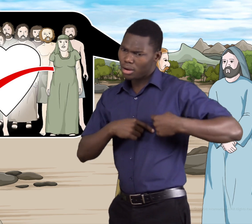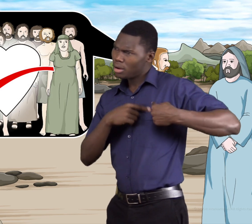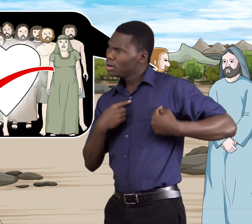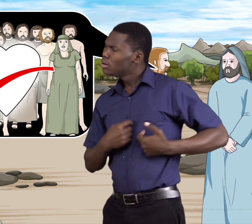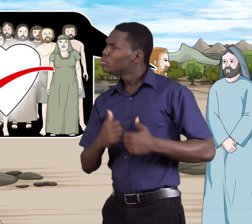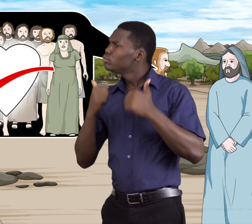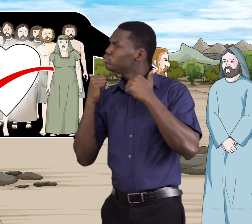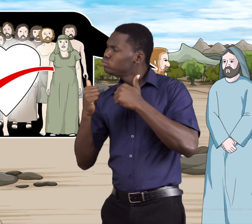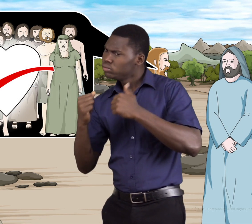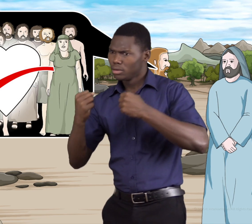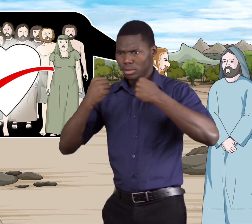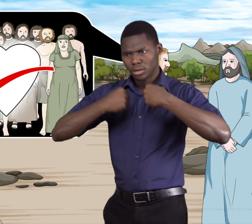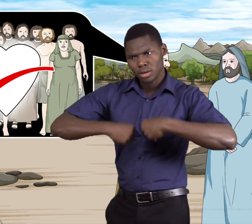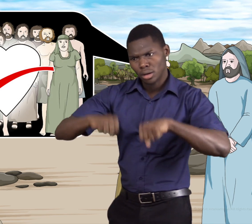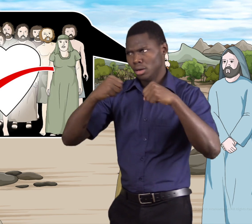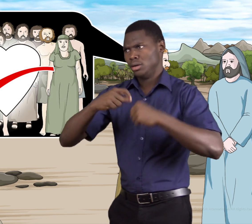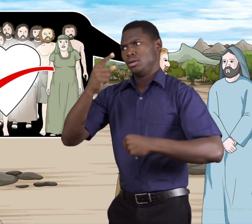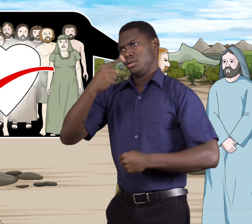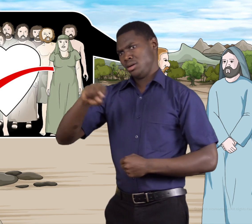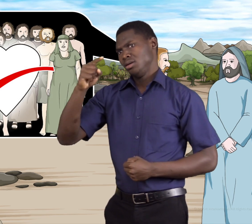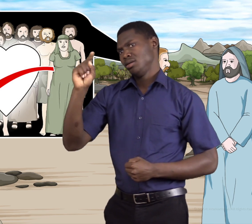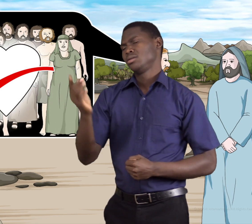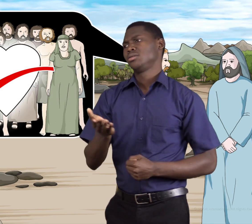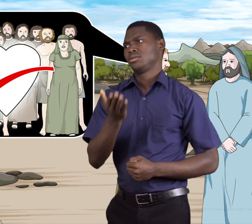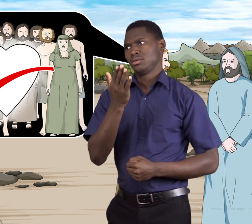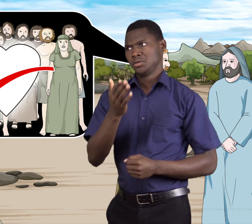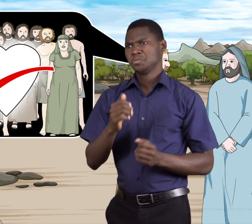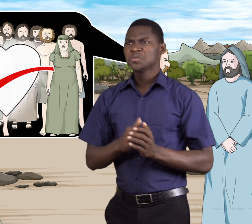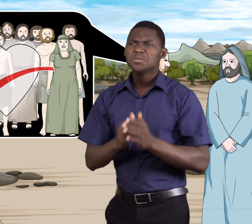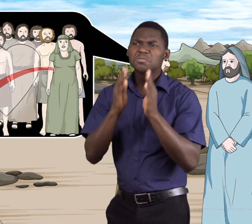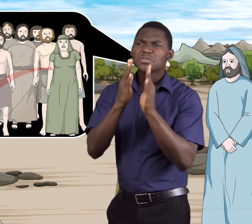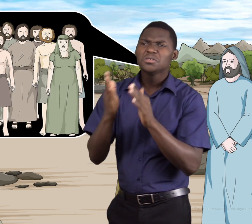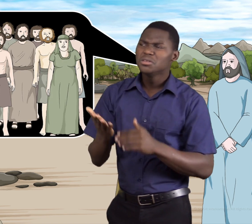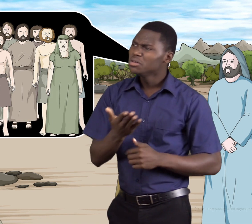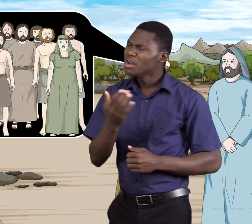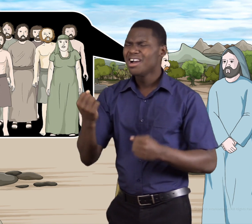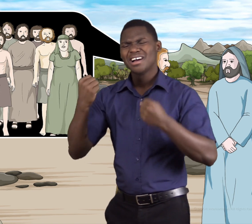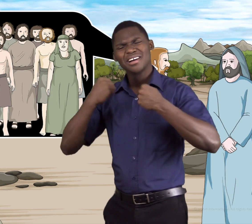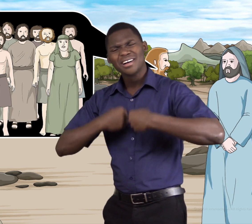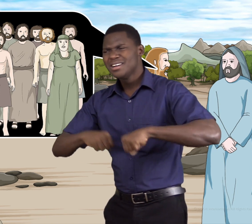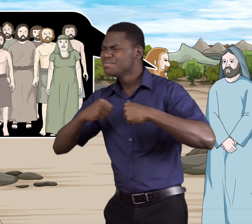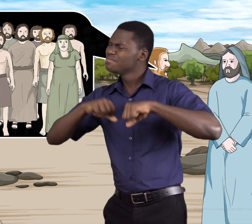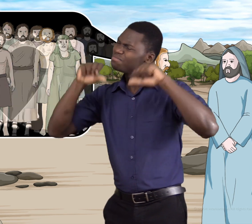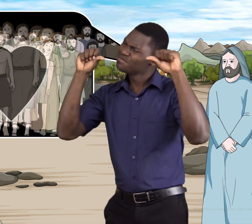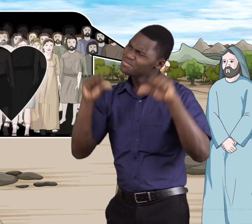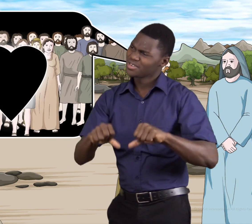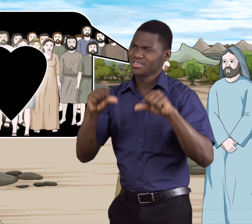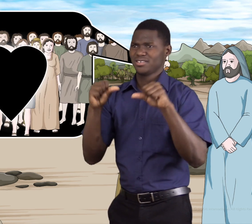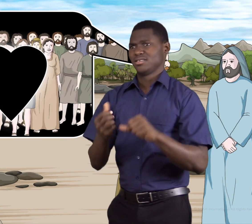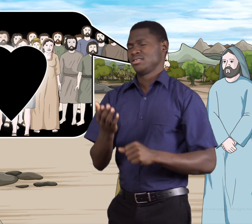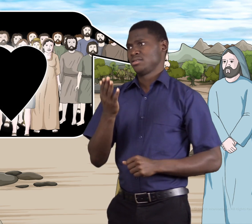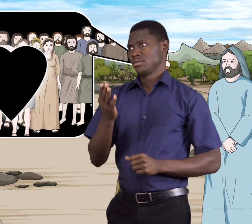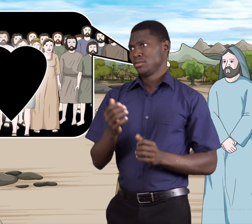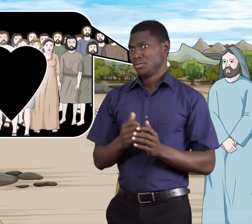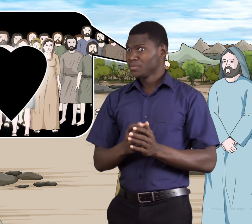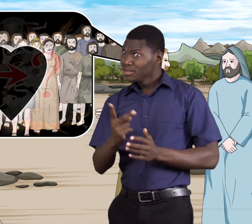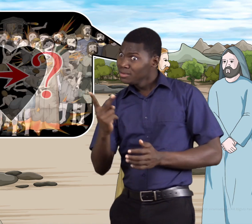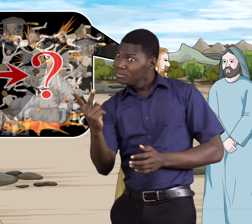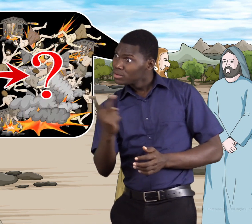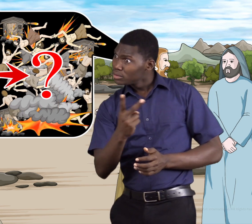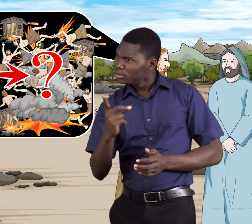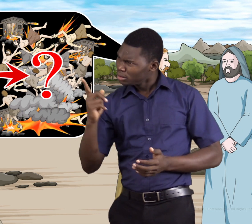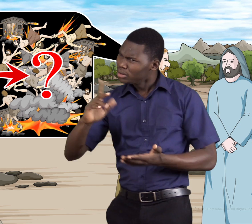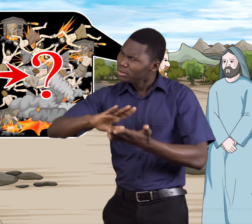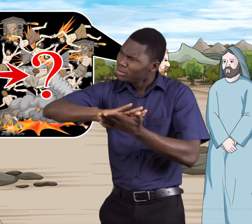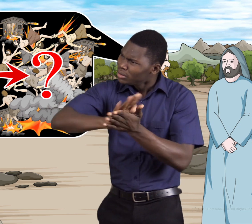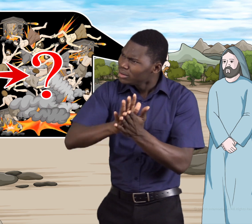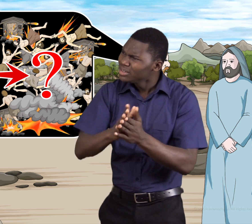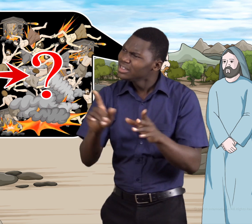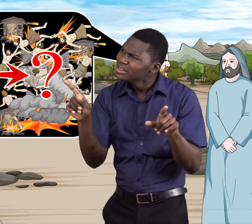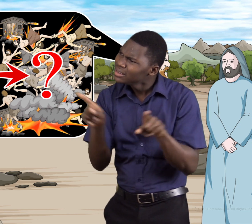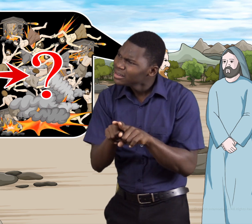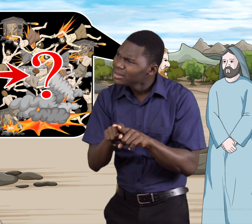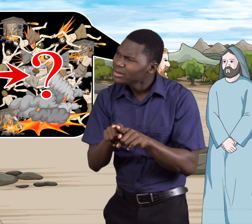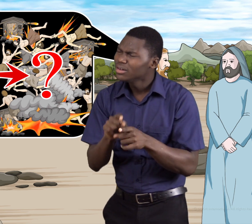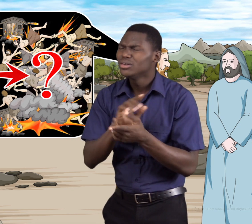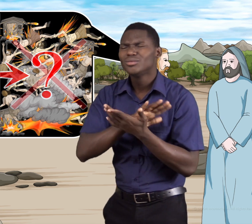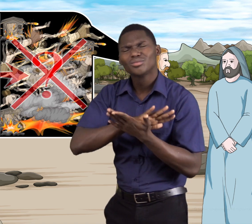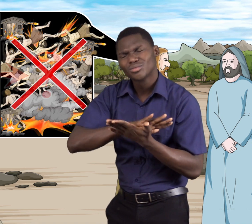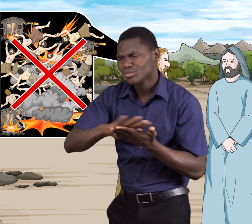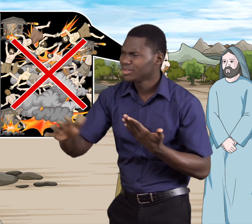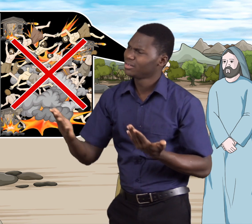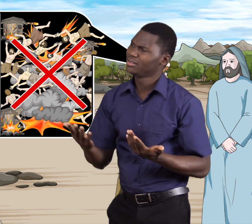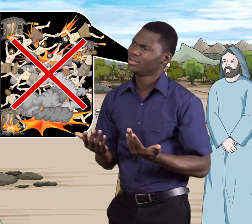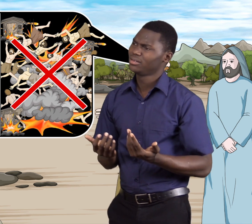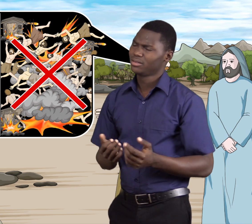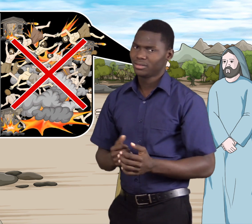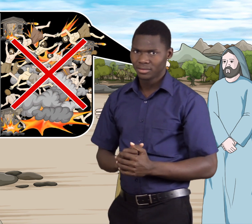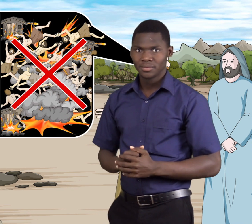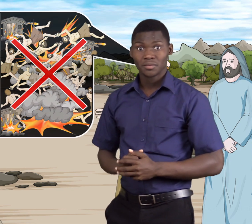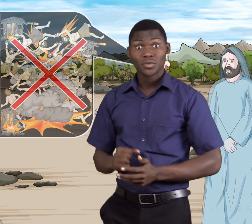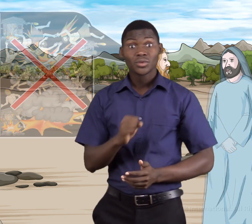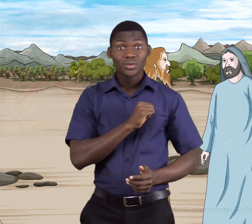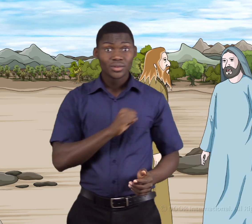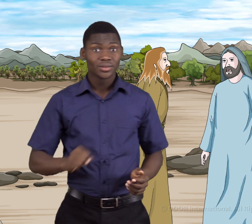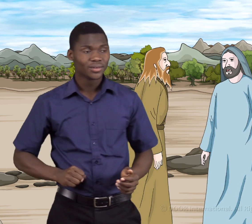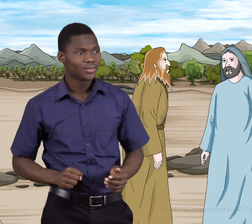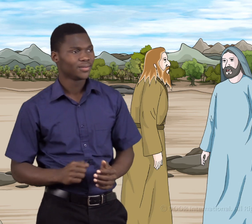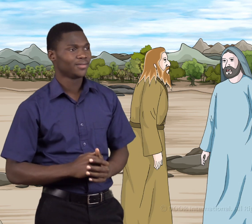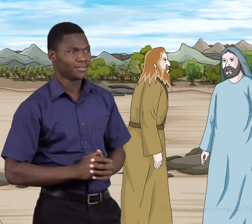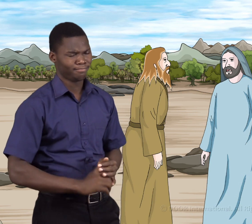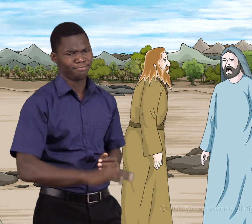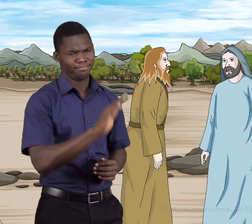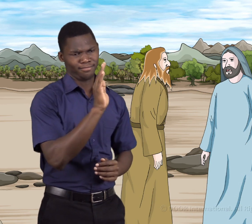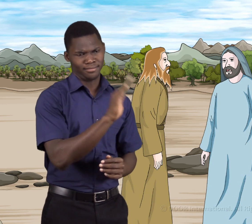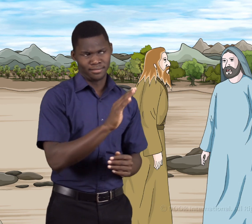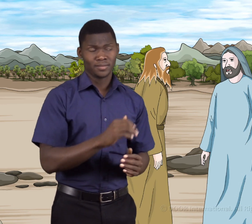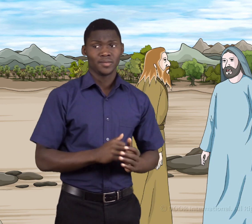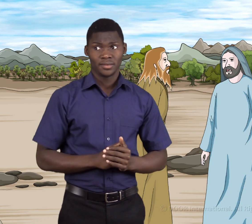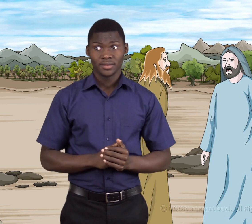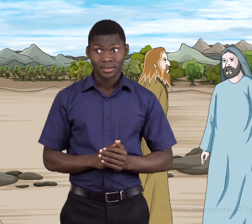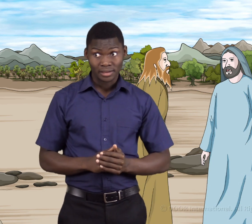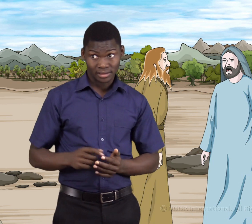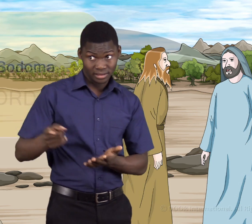Far be it from You! Will not the Judge of all the earth do what is right?”